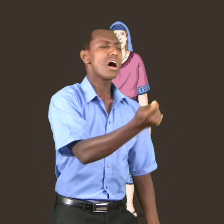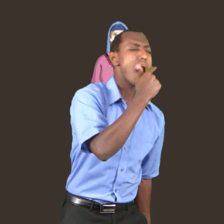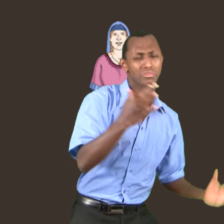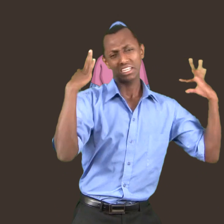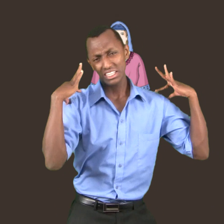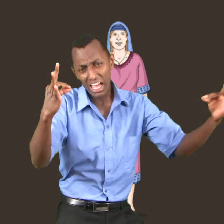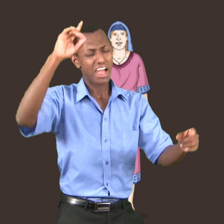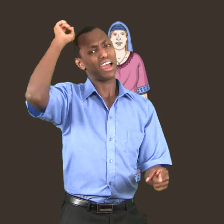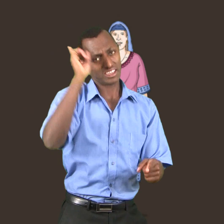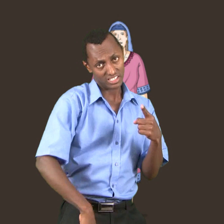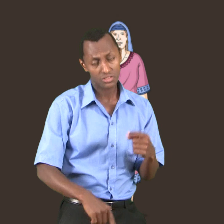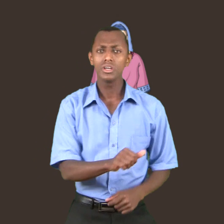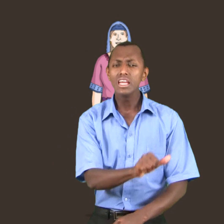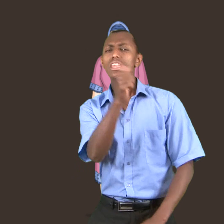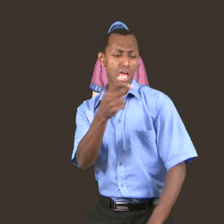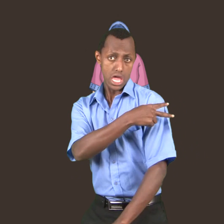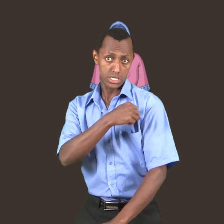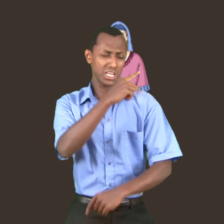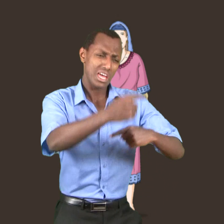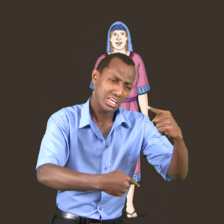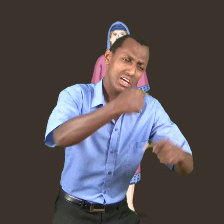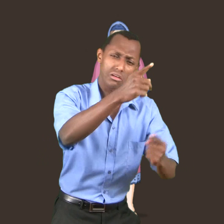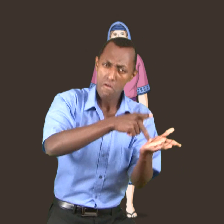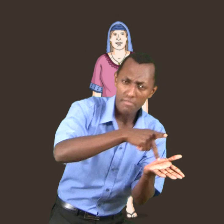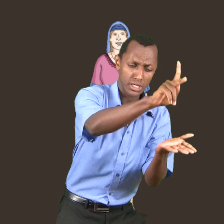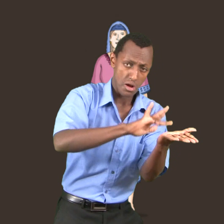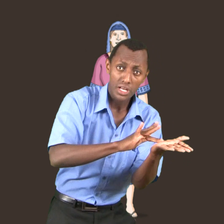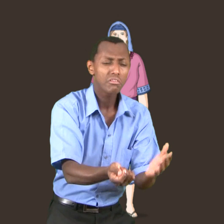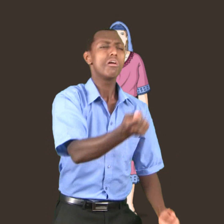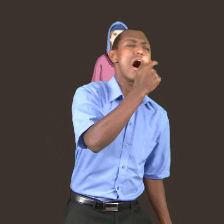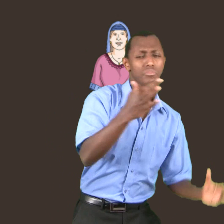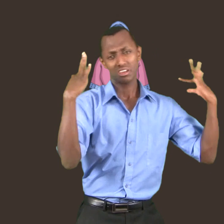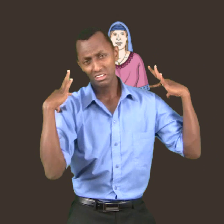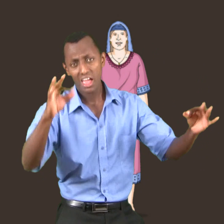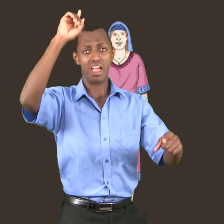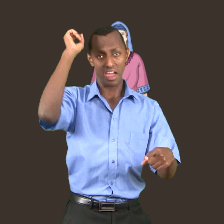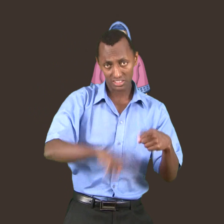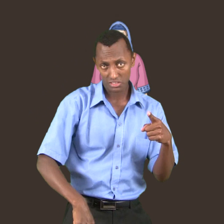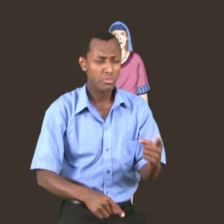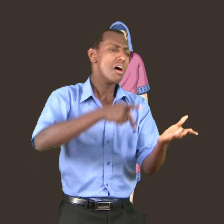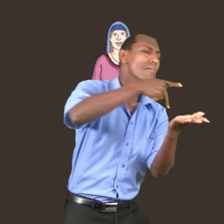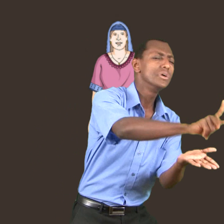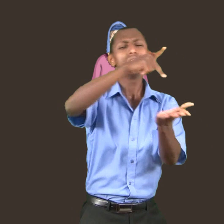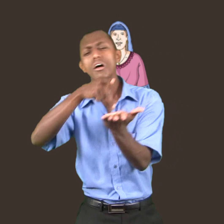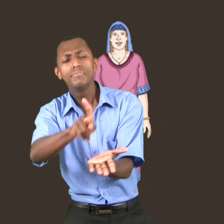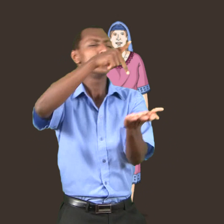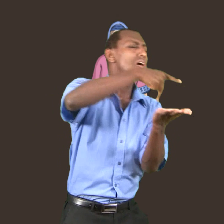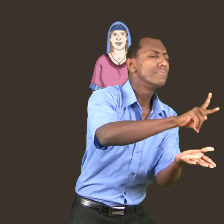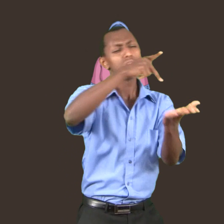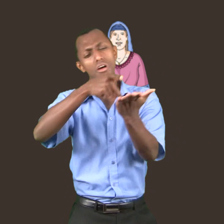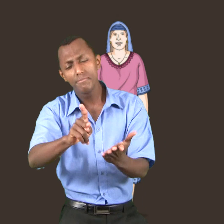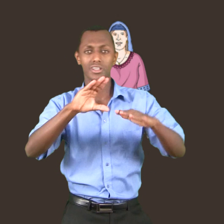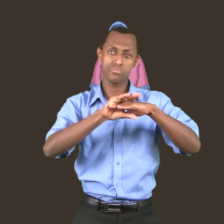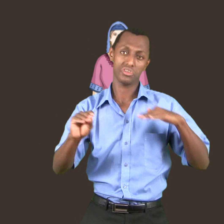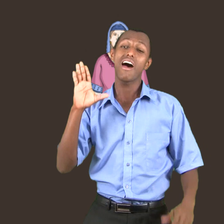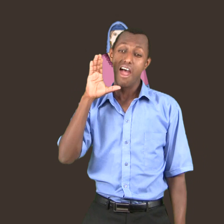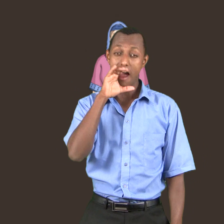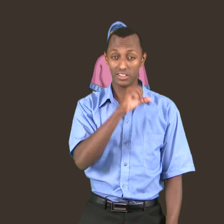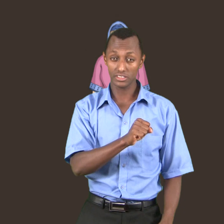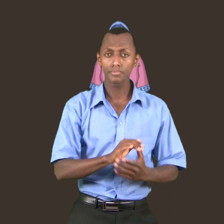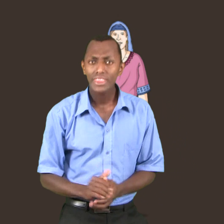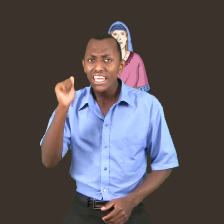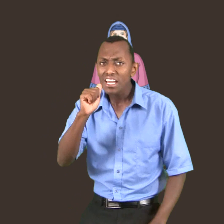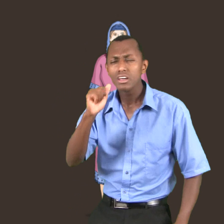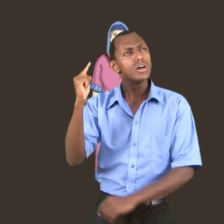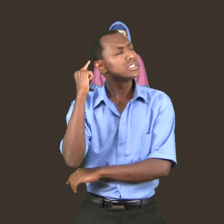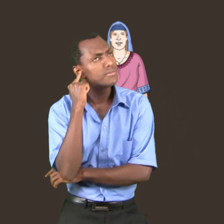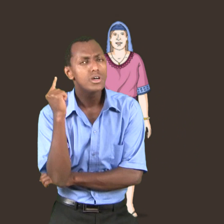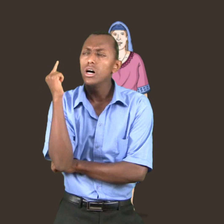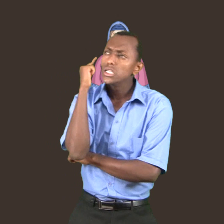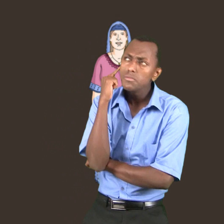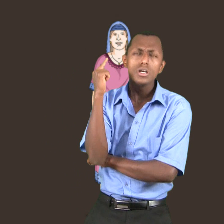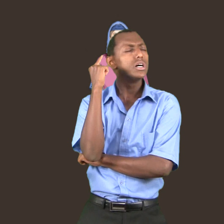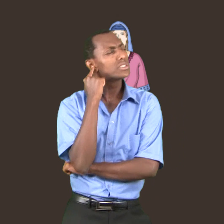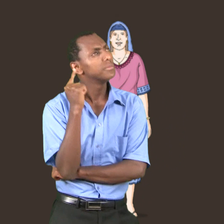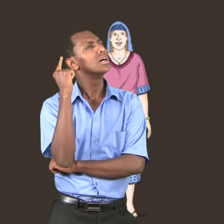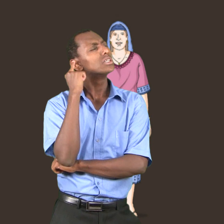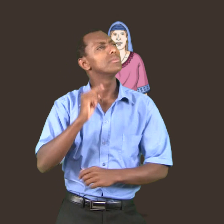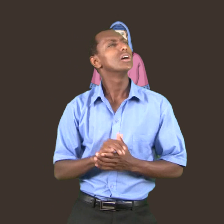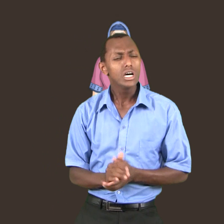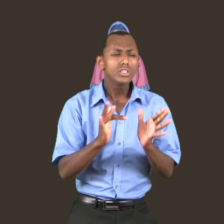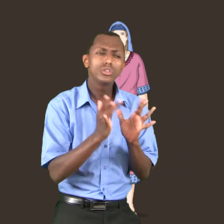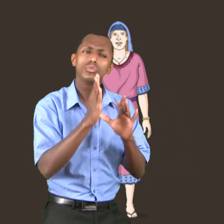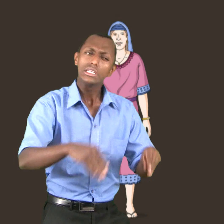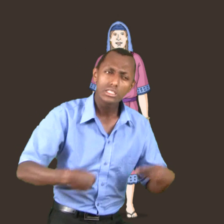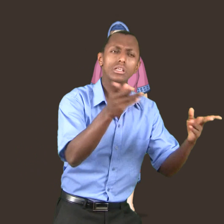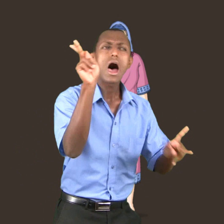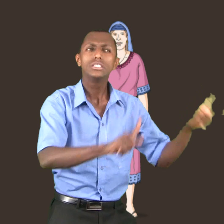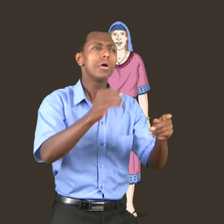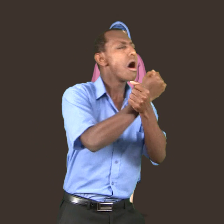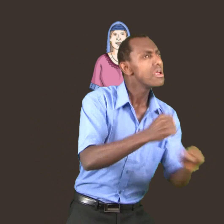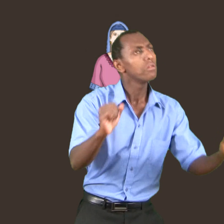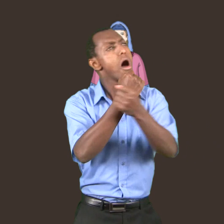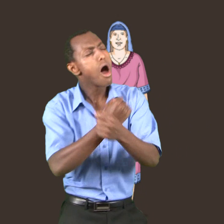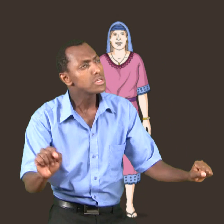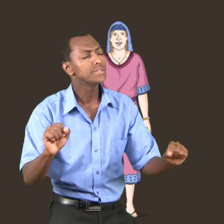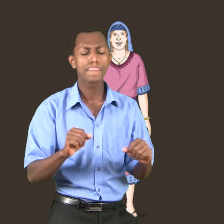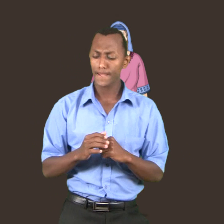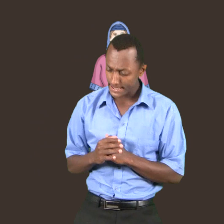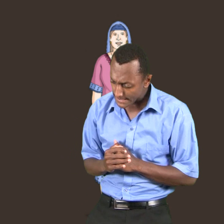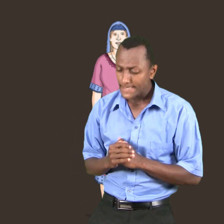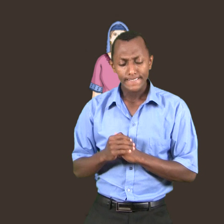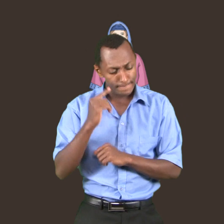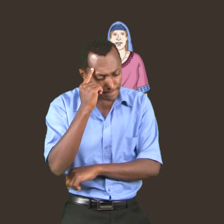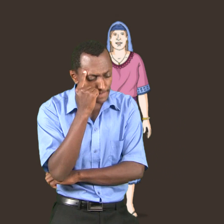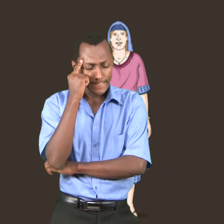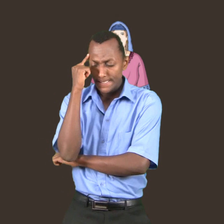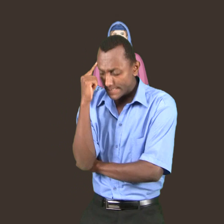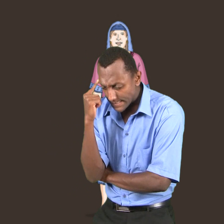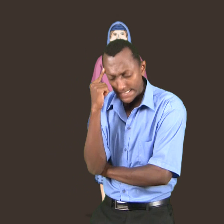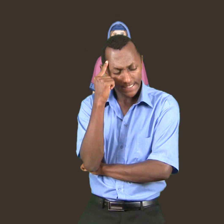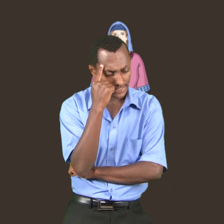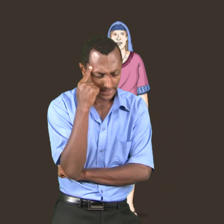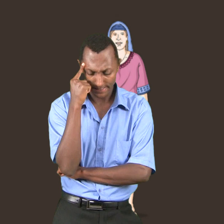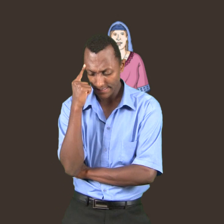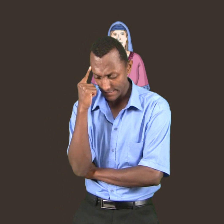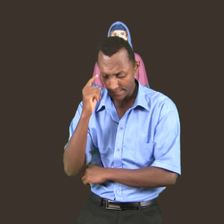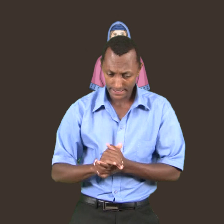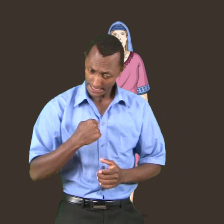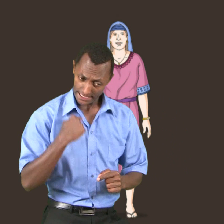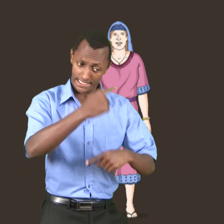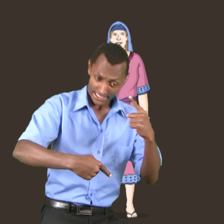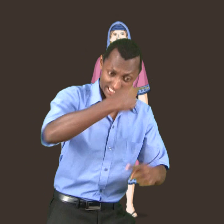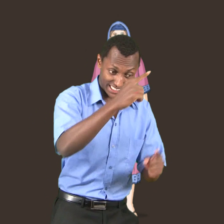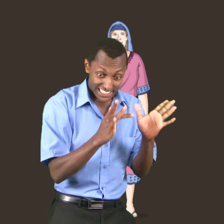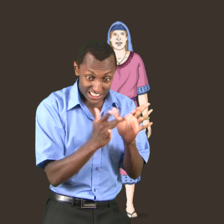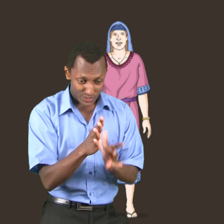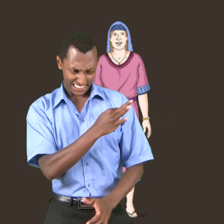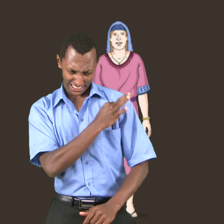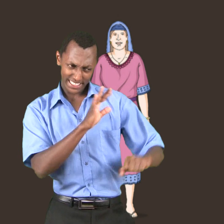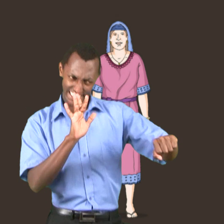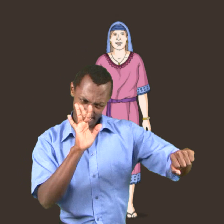She had borne much agony under the care of many physicians and had spent all she had, but to no avail.